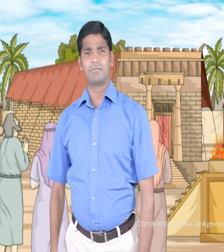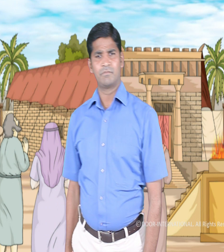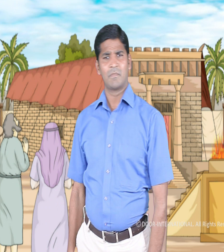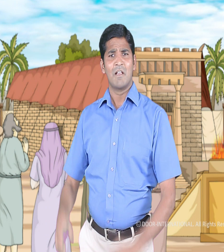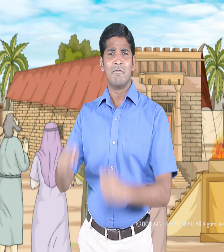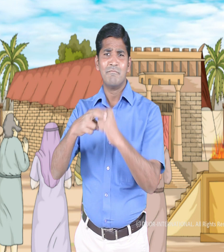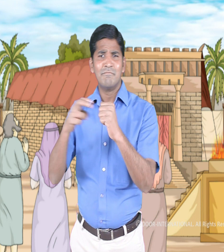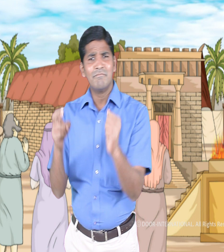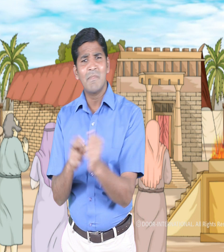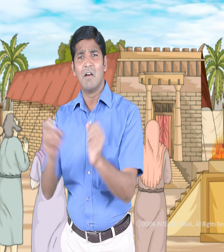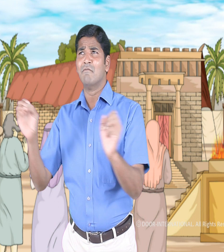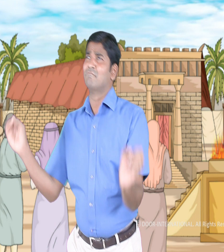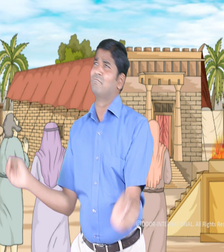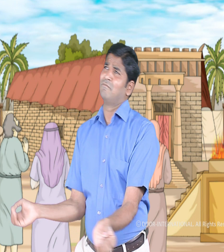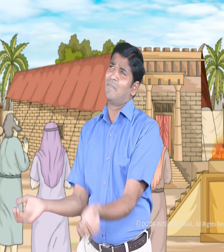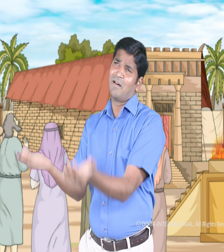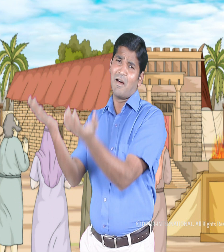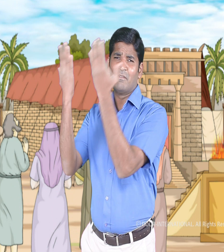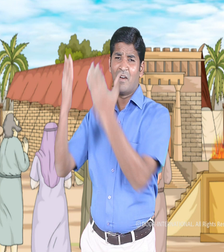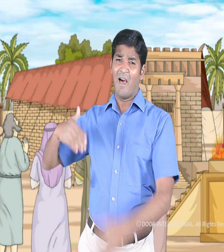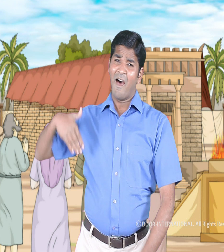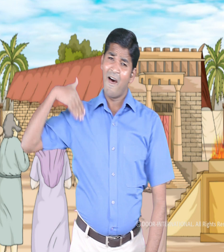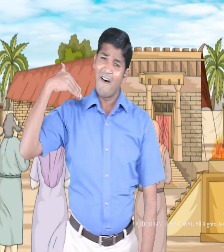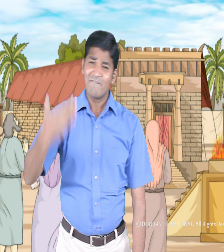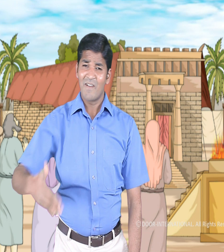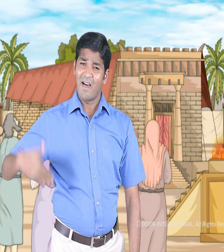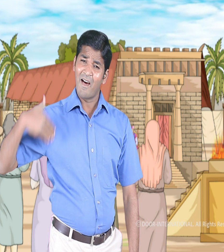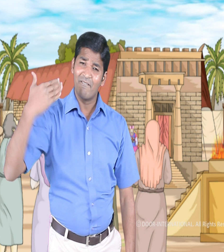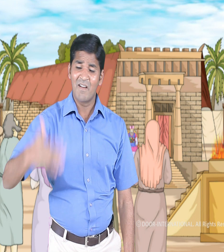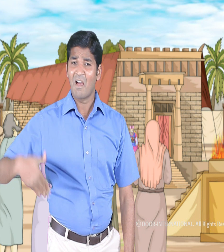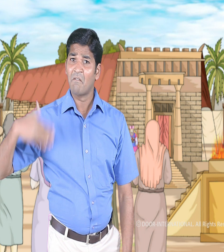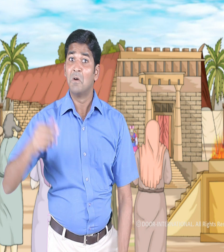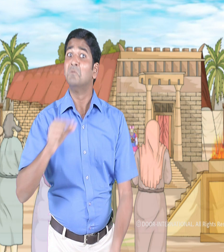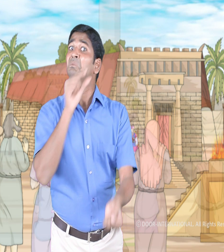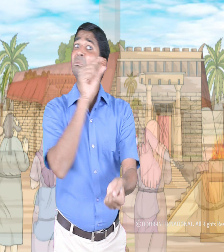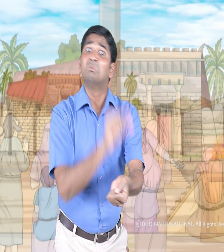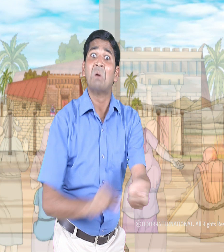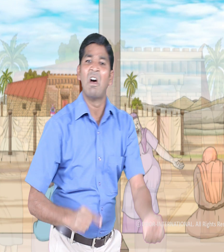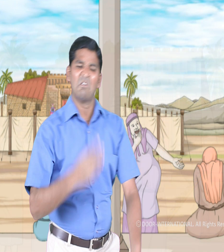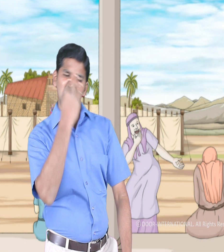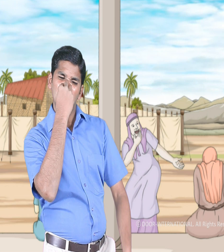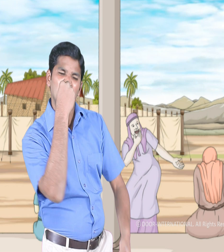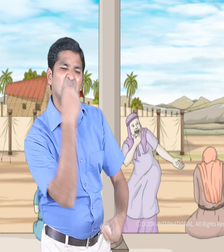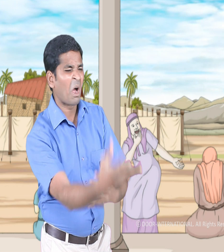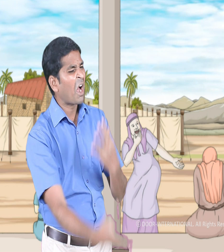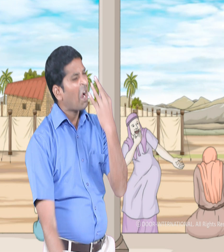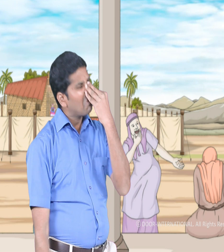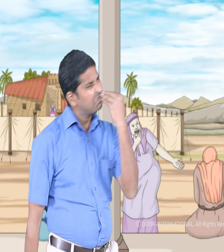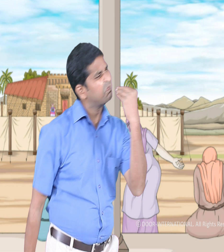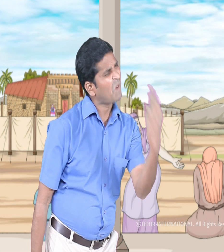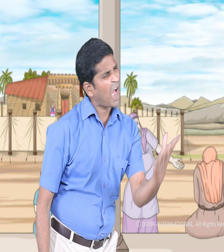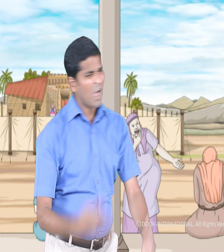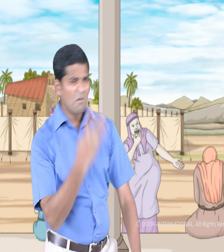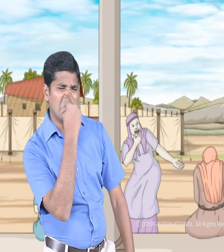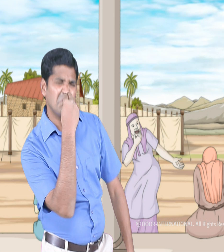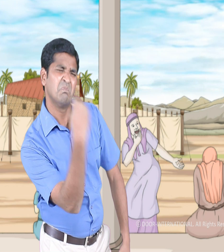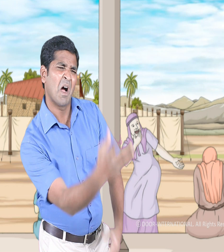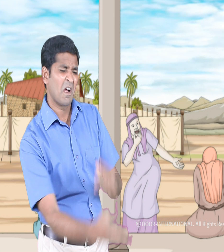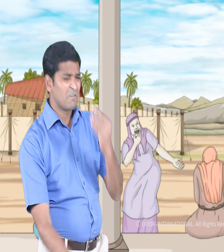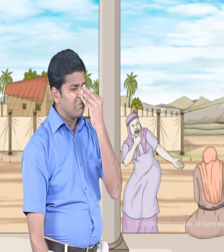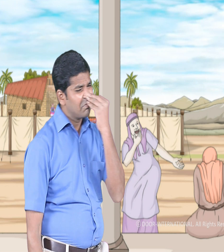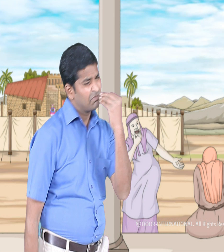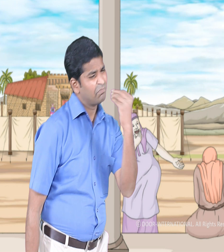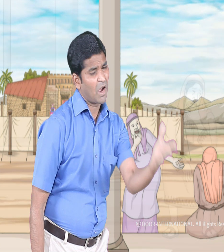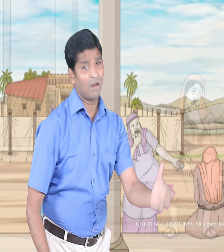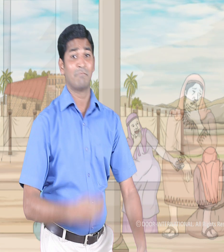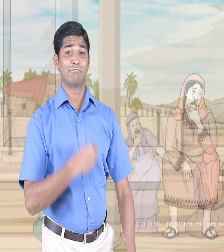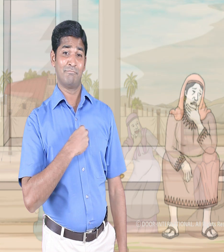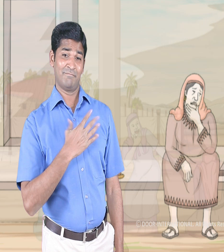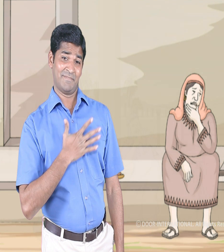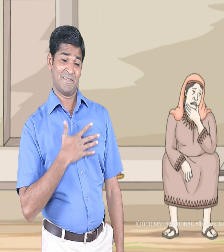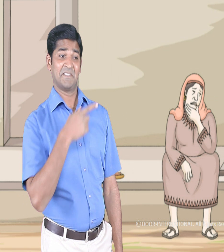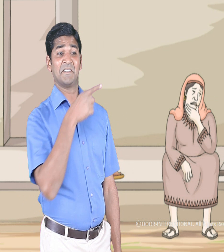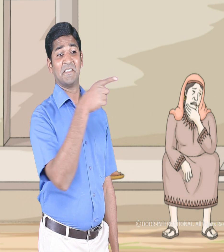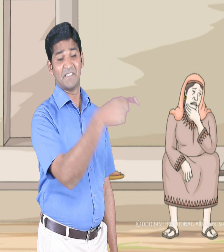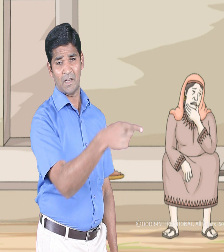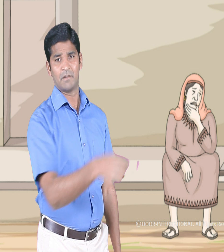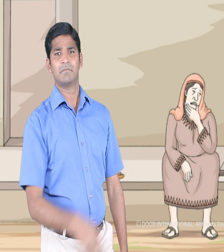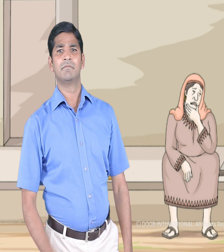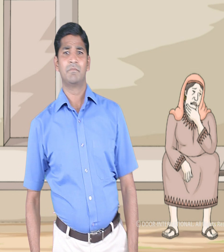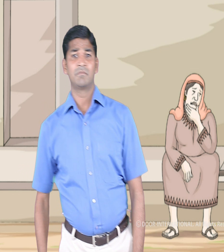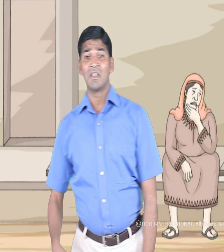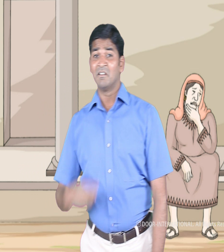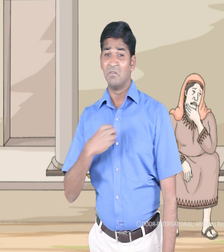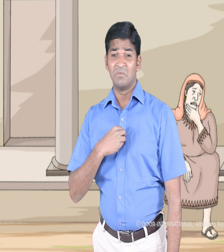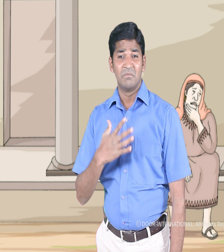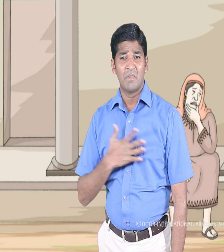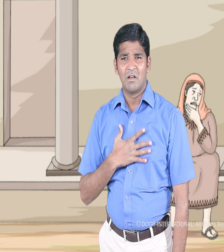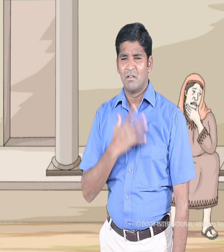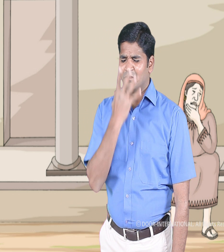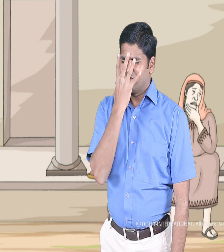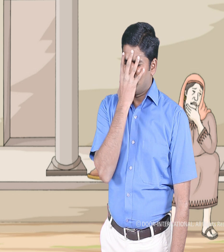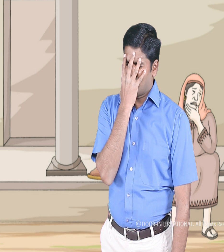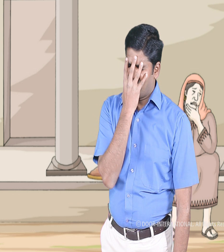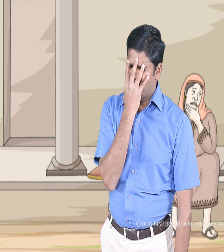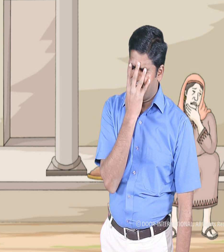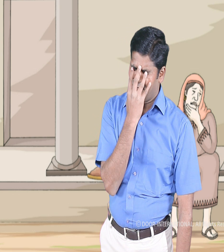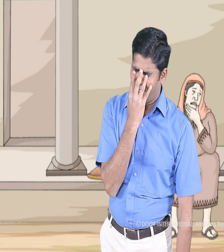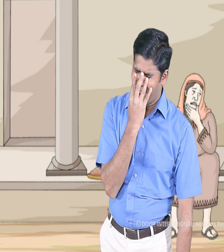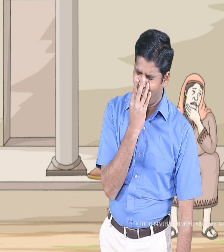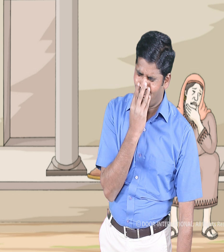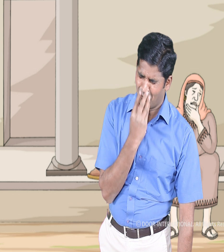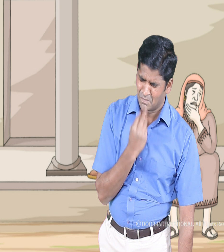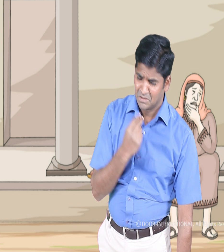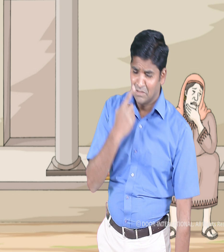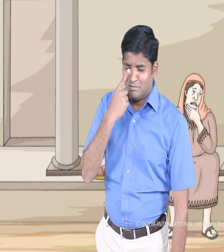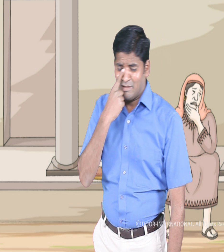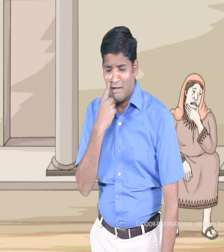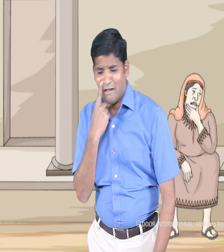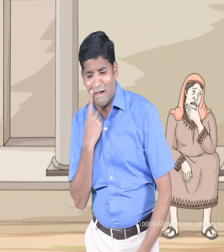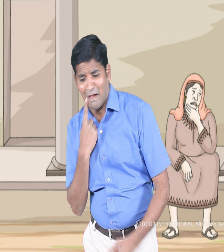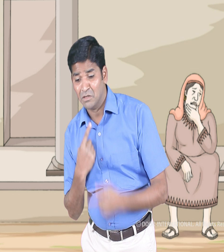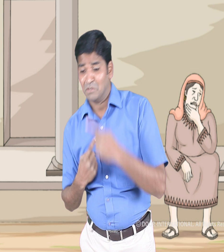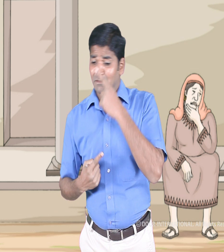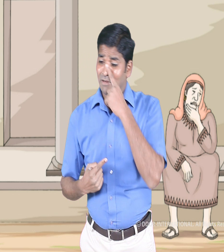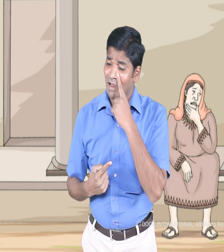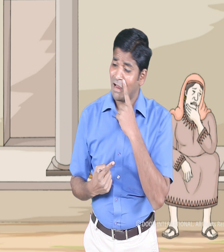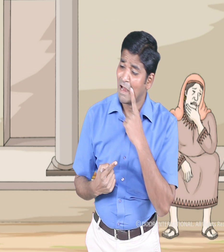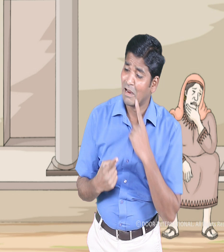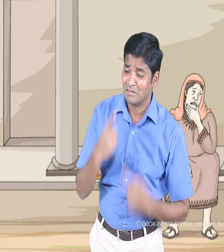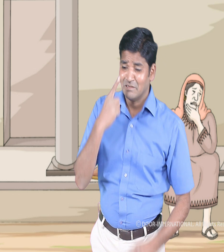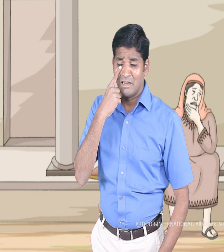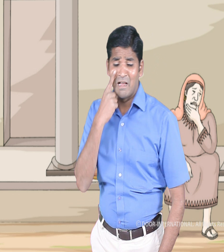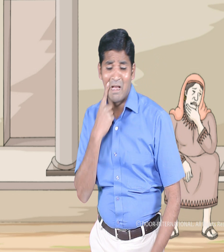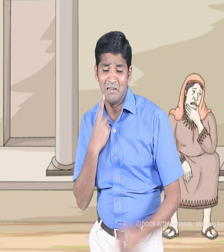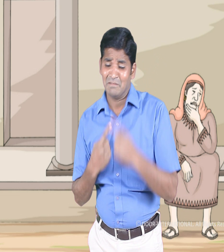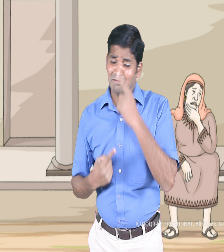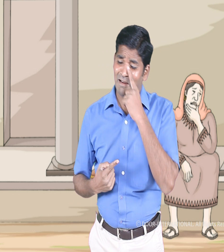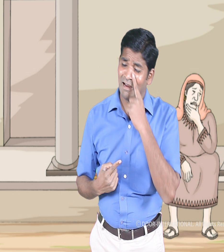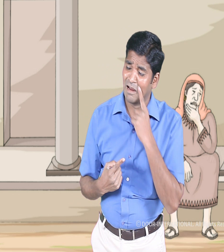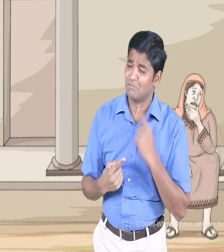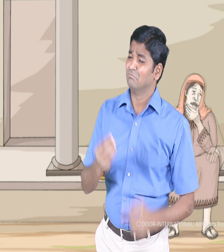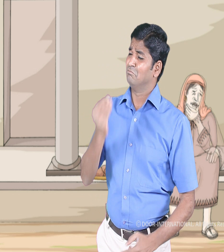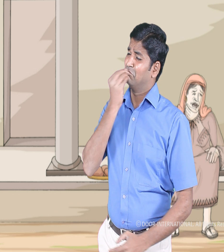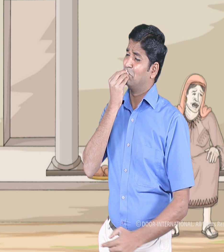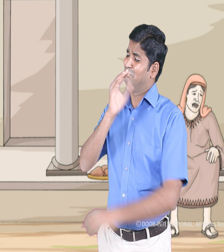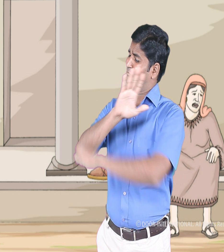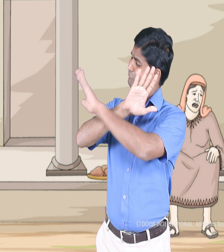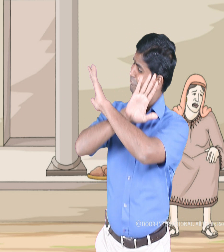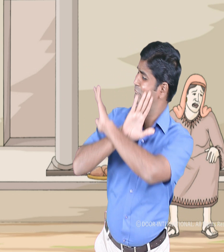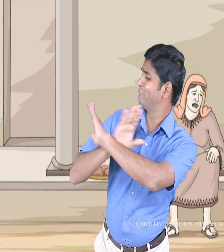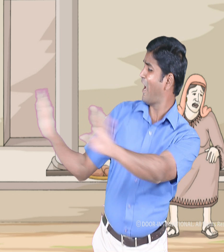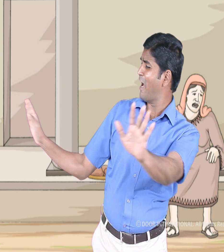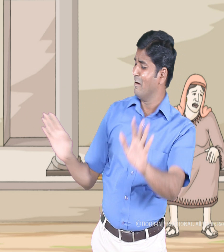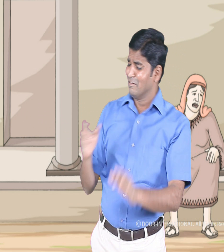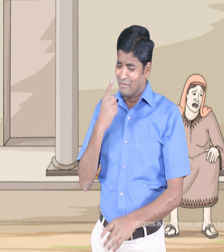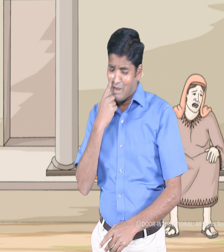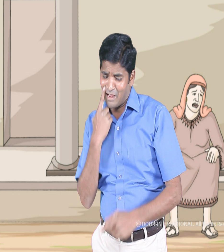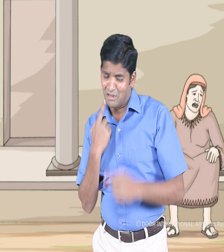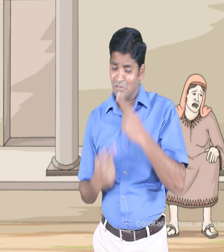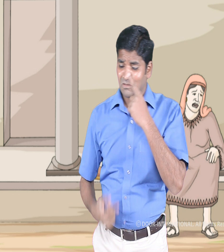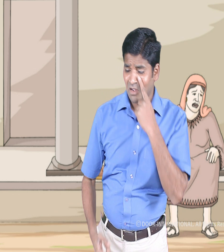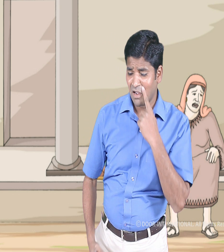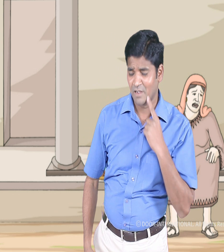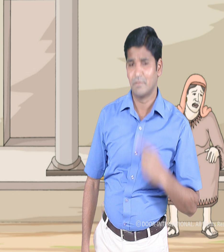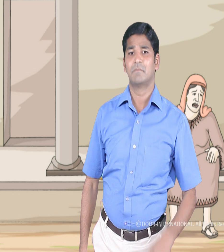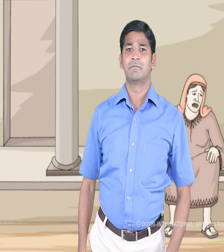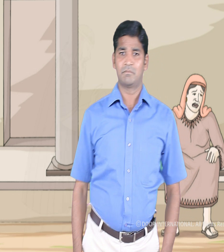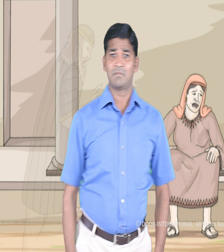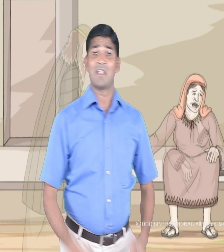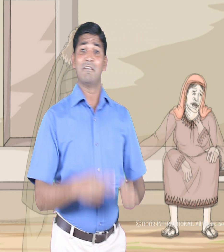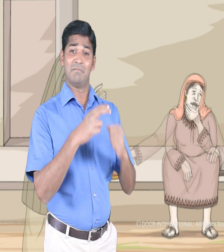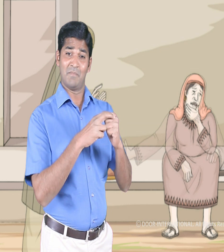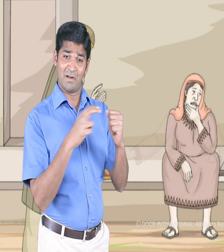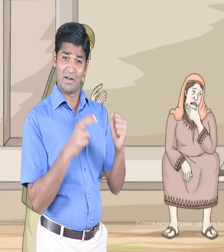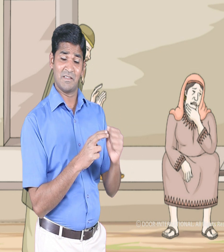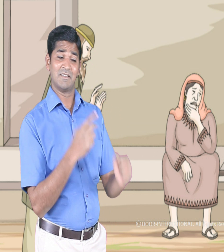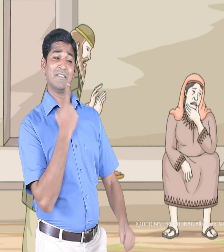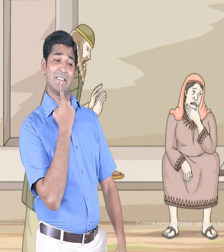Whenever Hannah went up to the house of the LORD, her rival taunted her until she wept and would not eat.